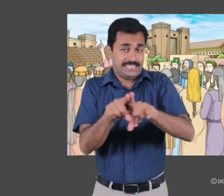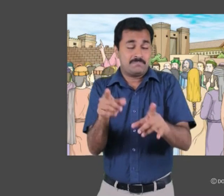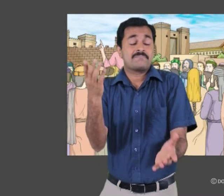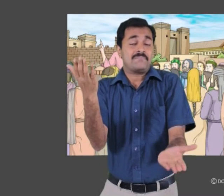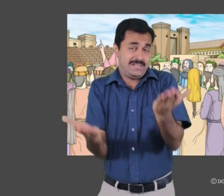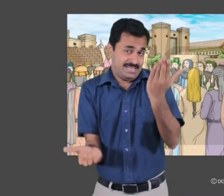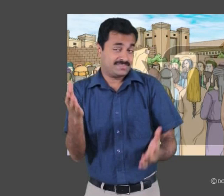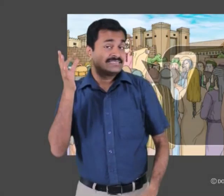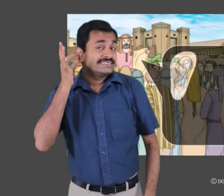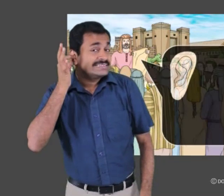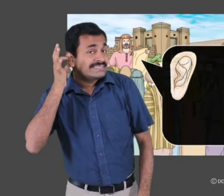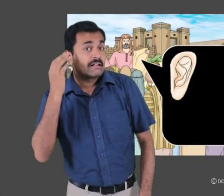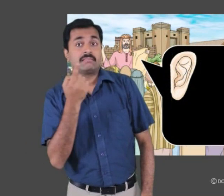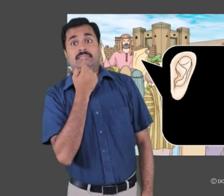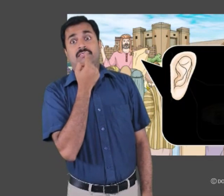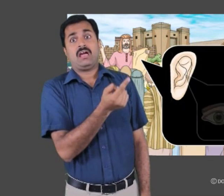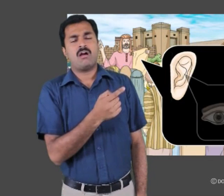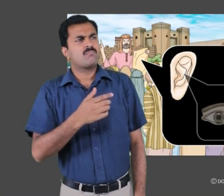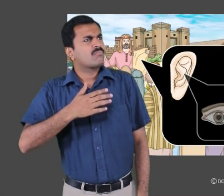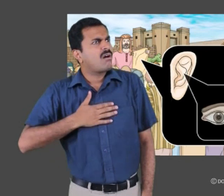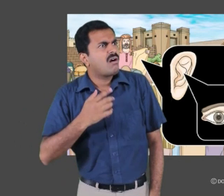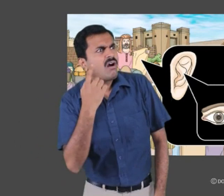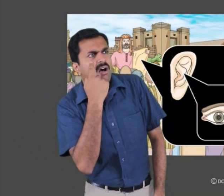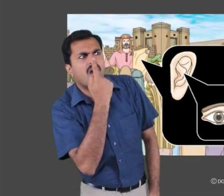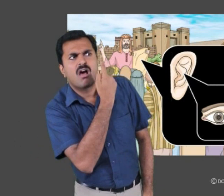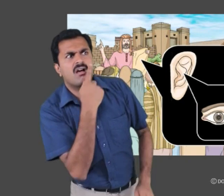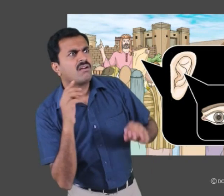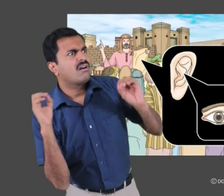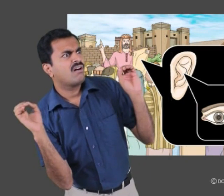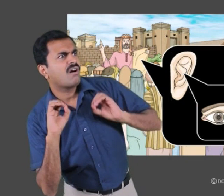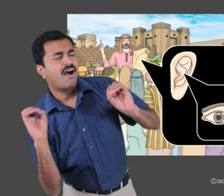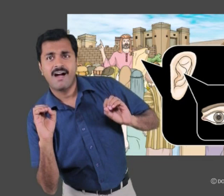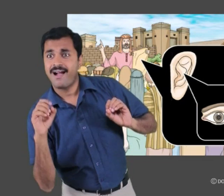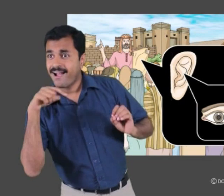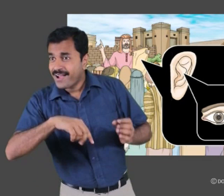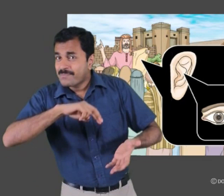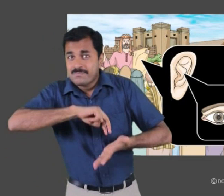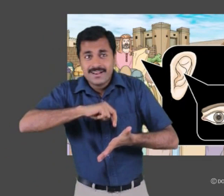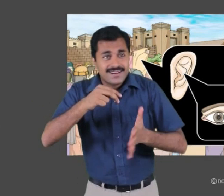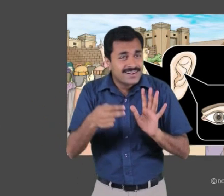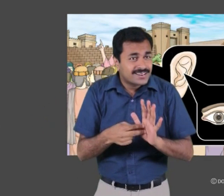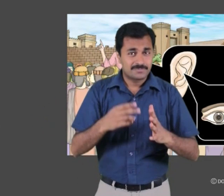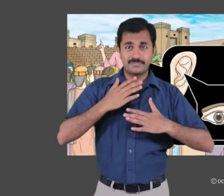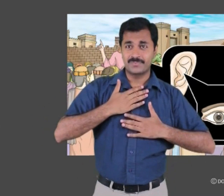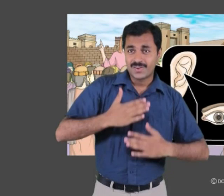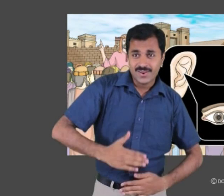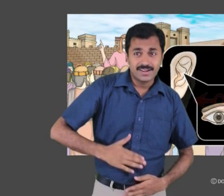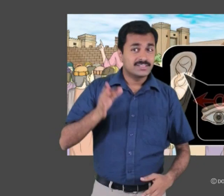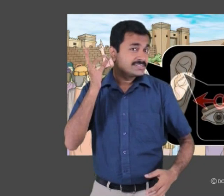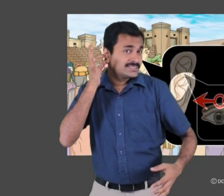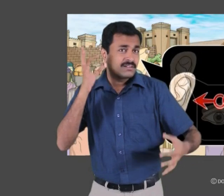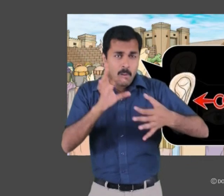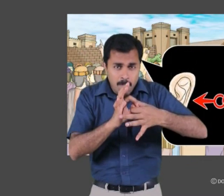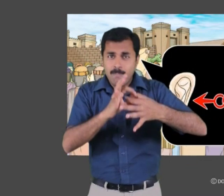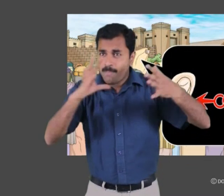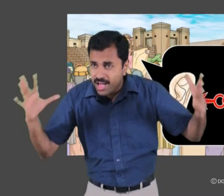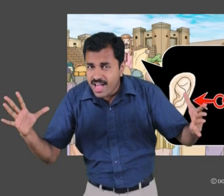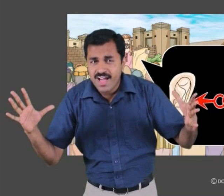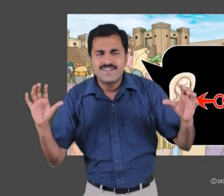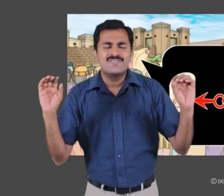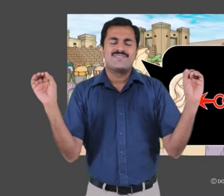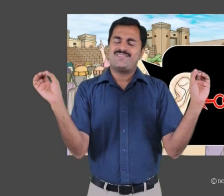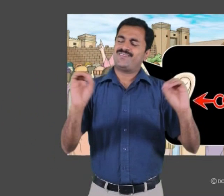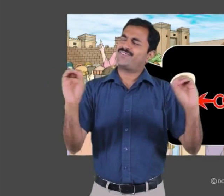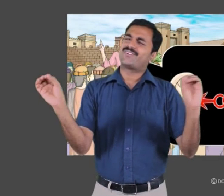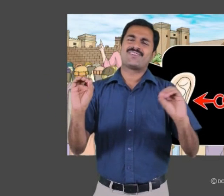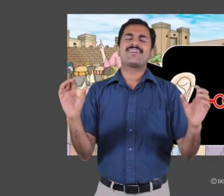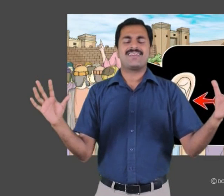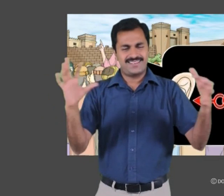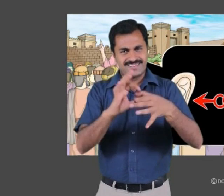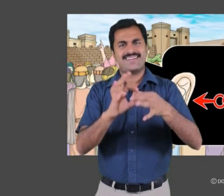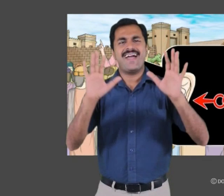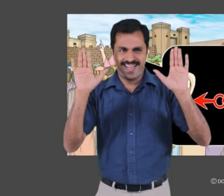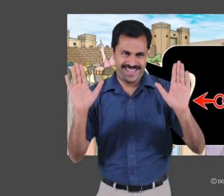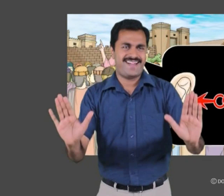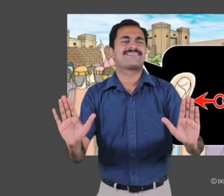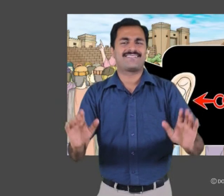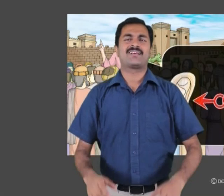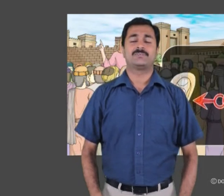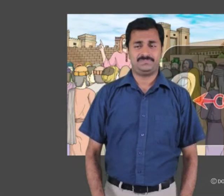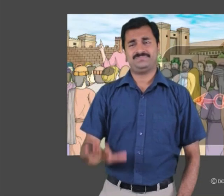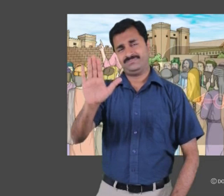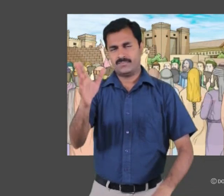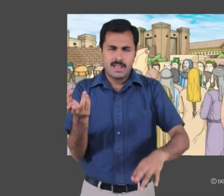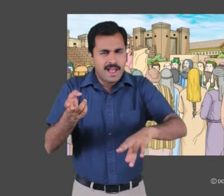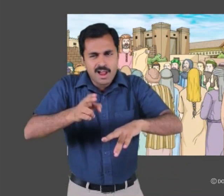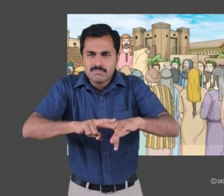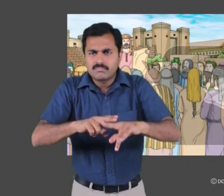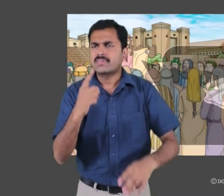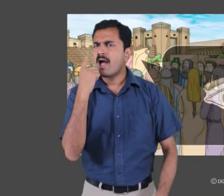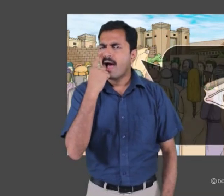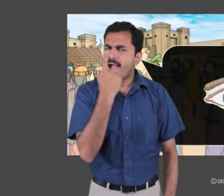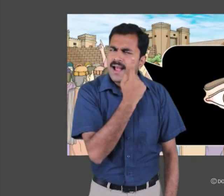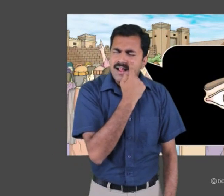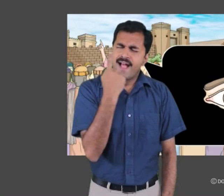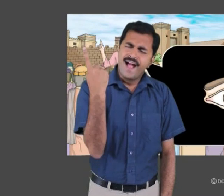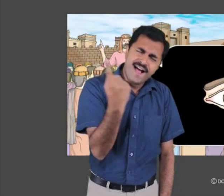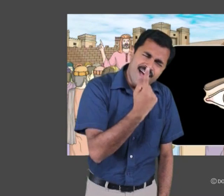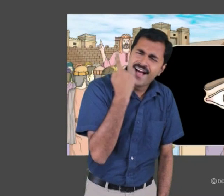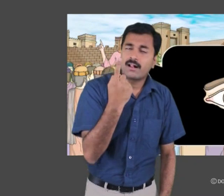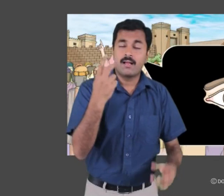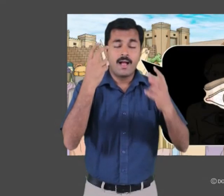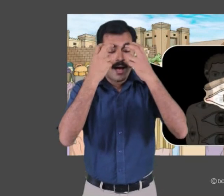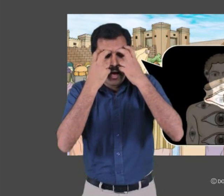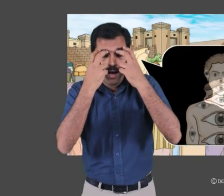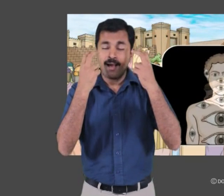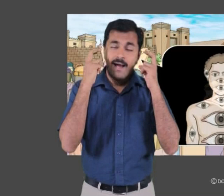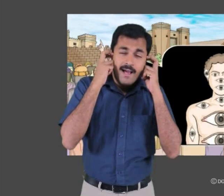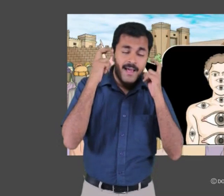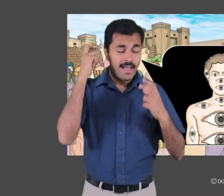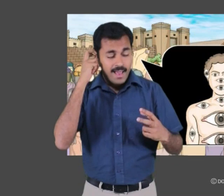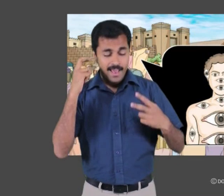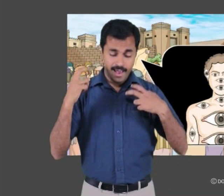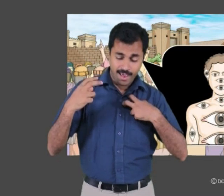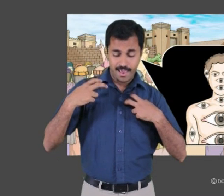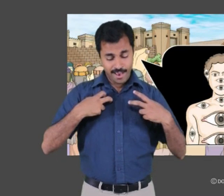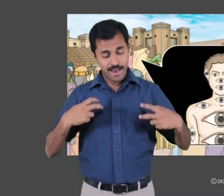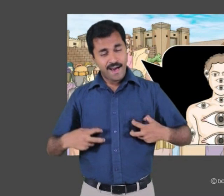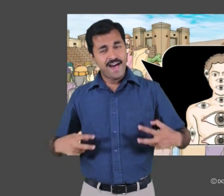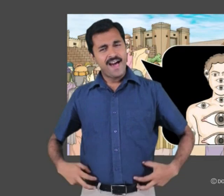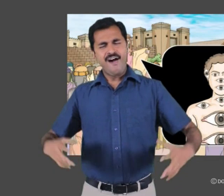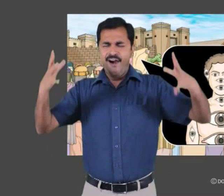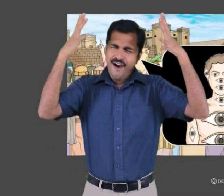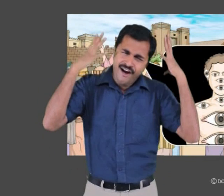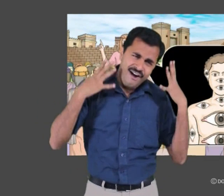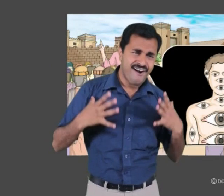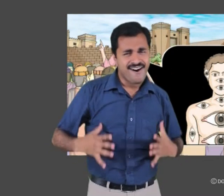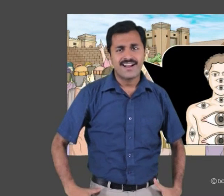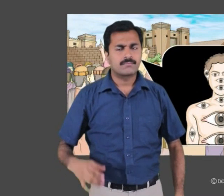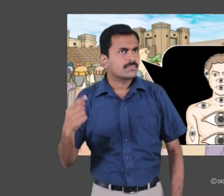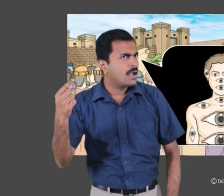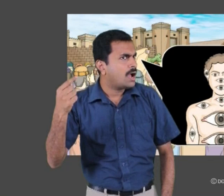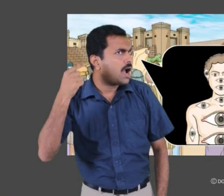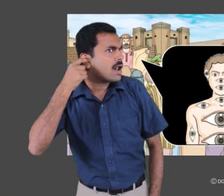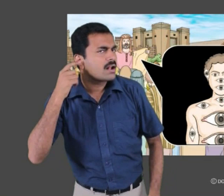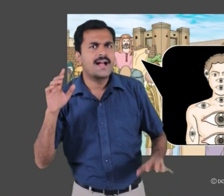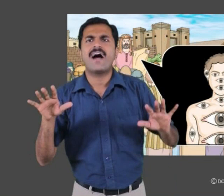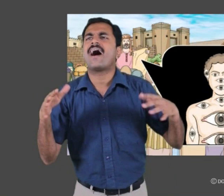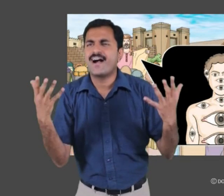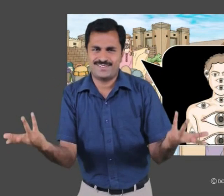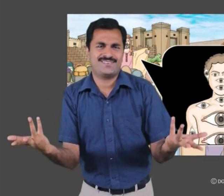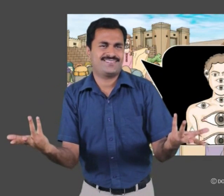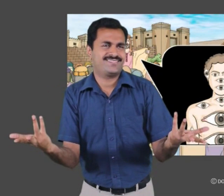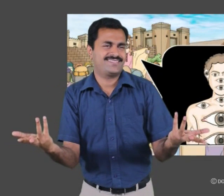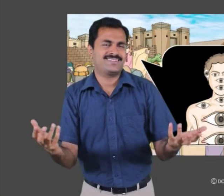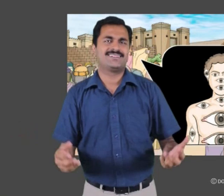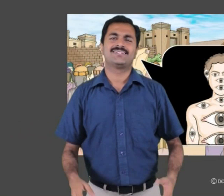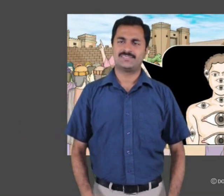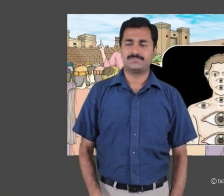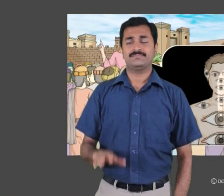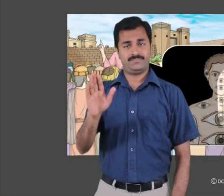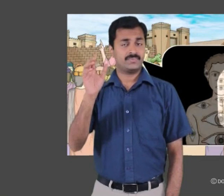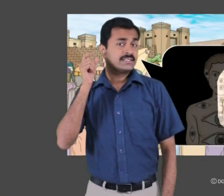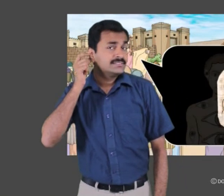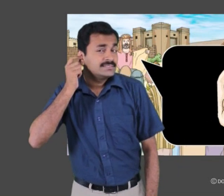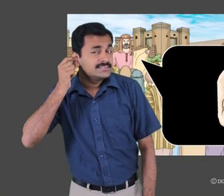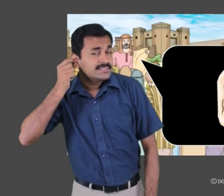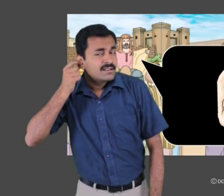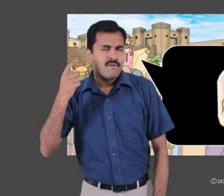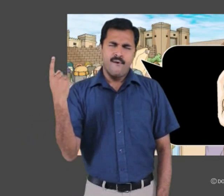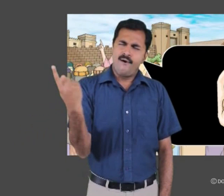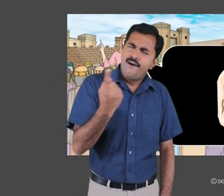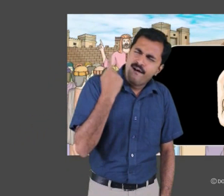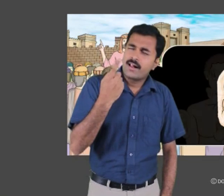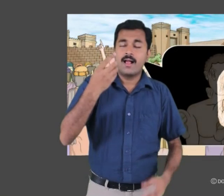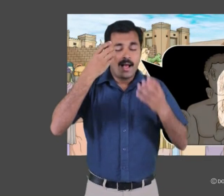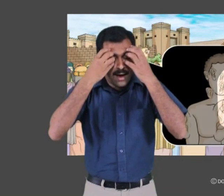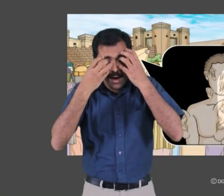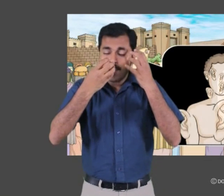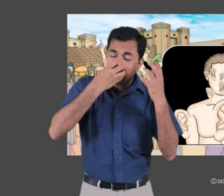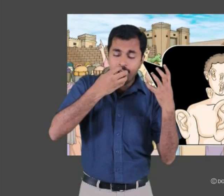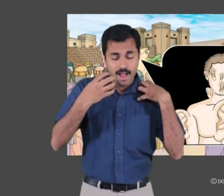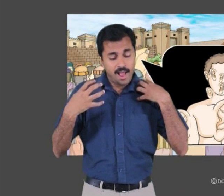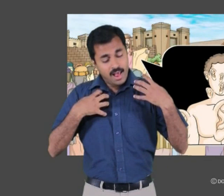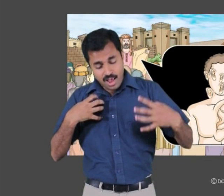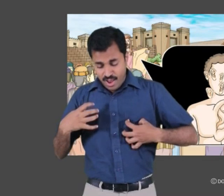And if the ear should say, “Because I am not an eye, I do not belong to the body,” that would not make it any less a part of the body. If the whole body were an eye, where would the sense of hearing be?